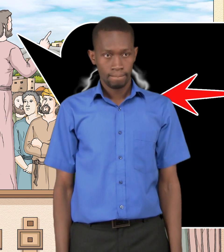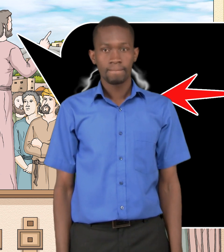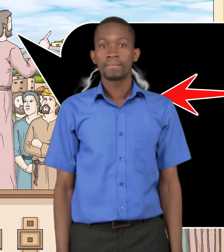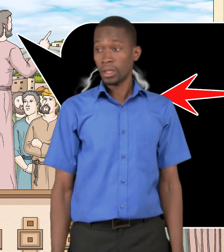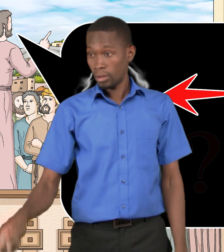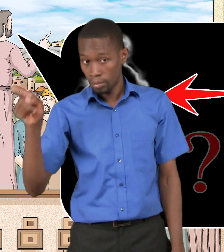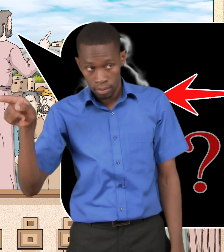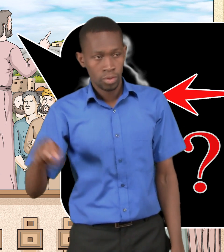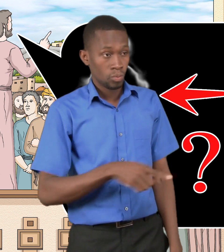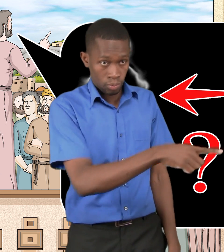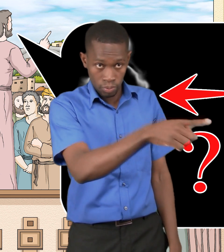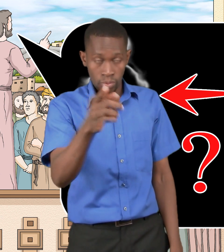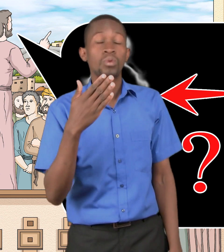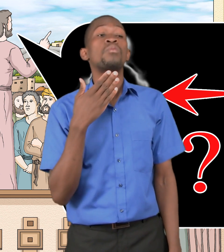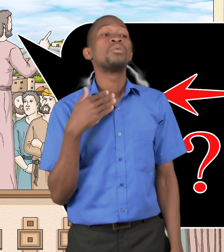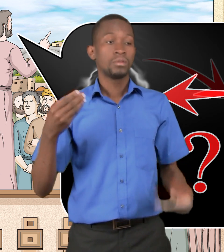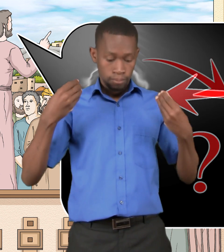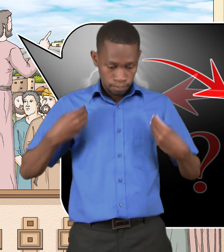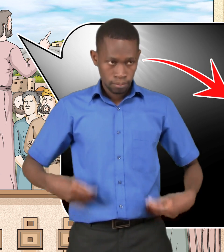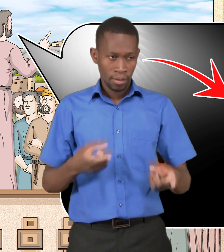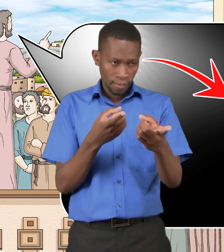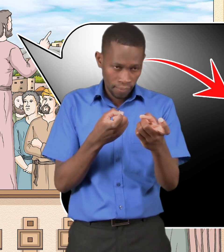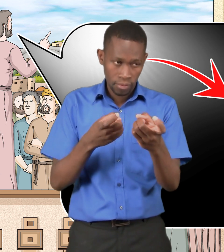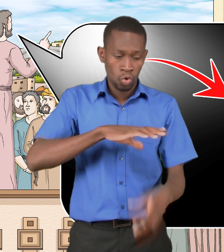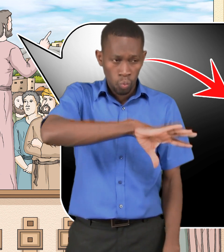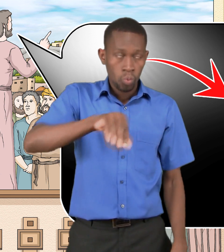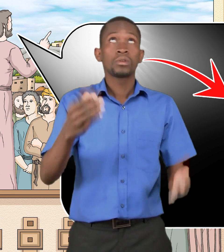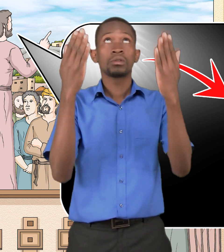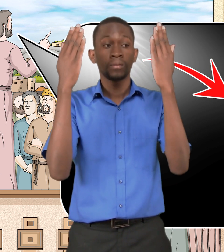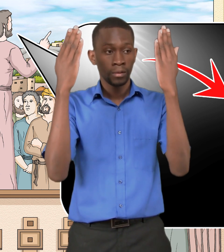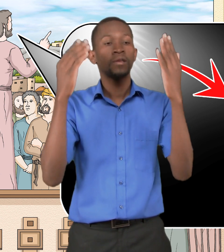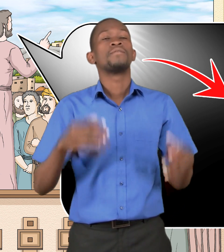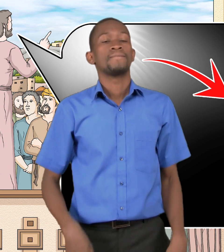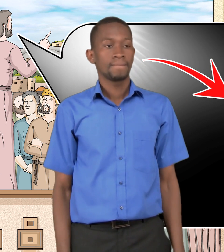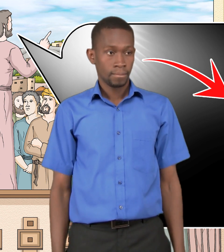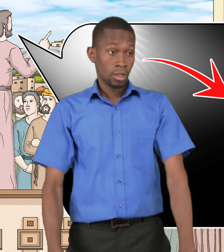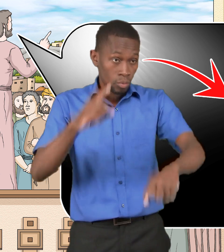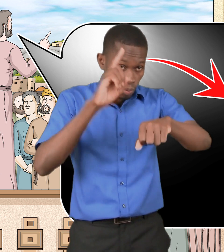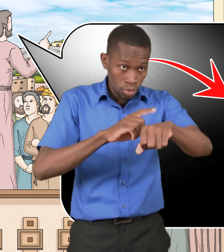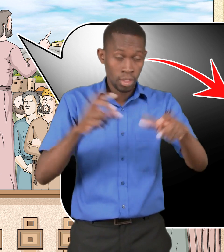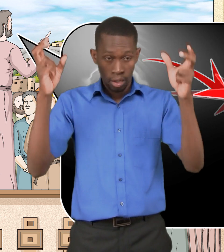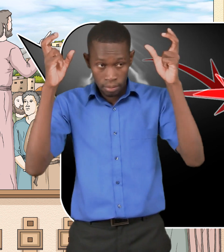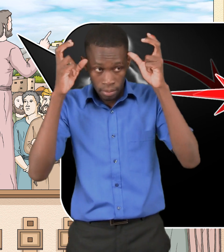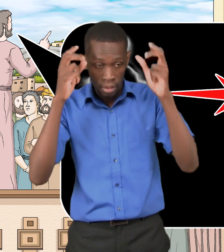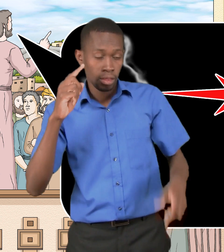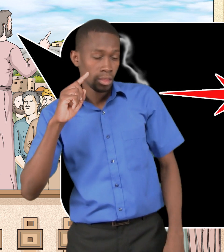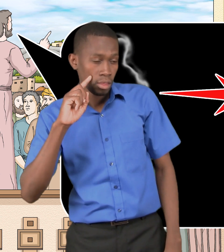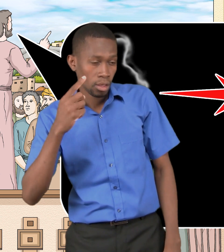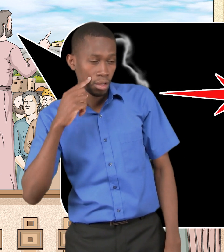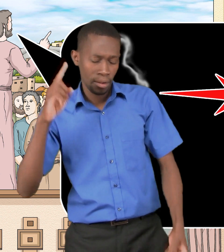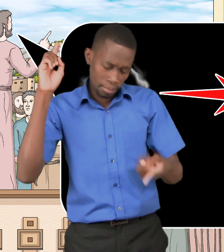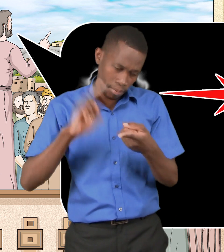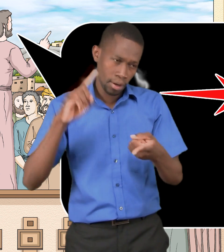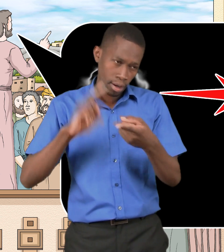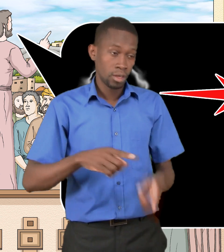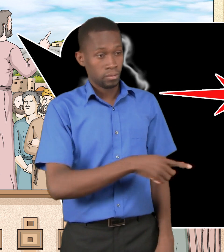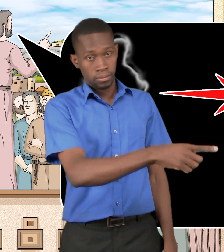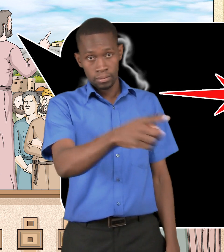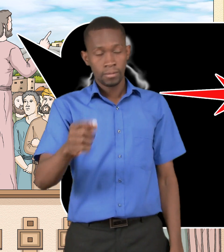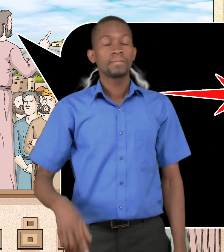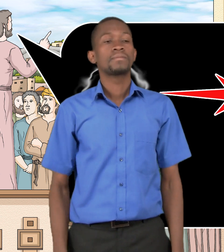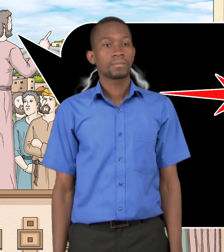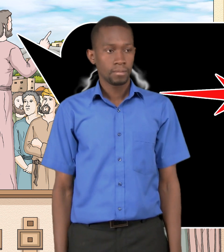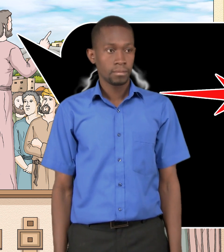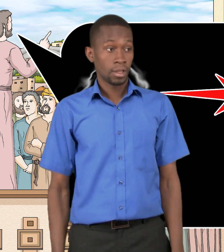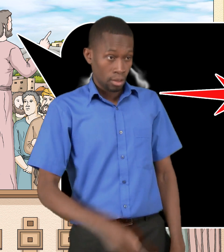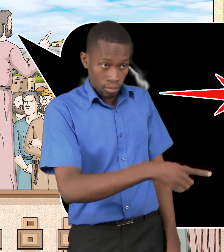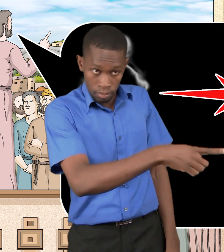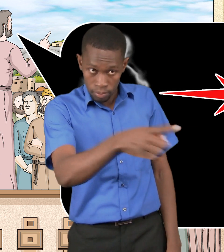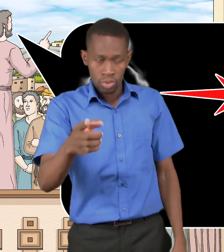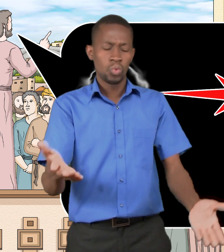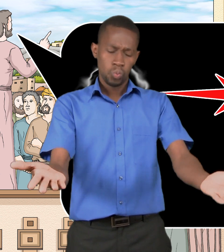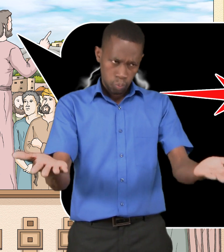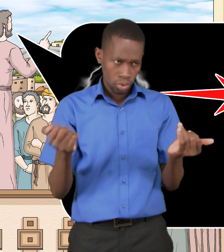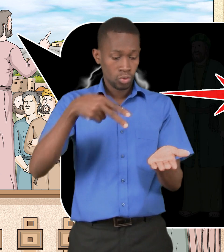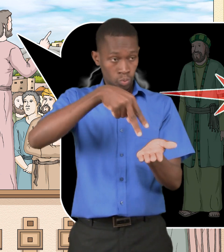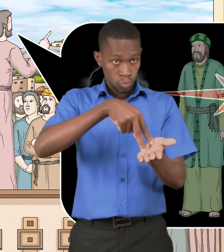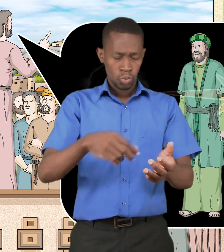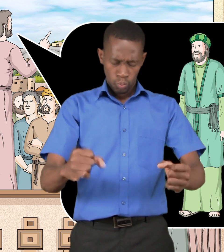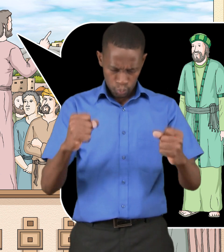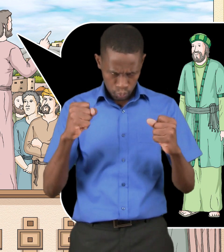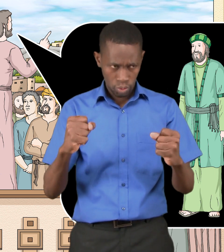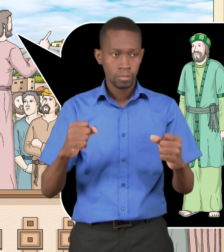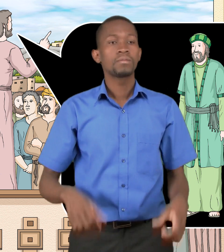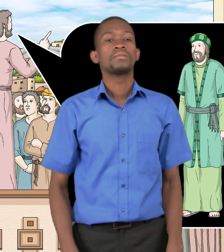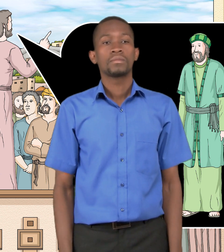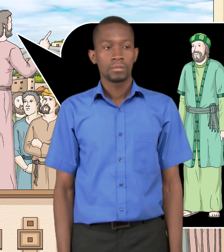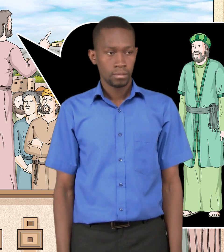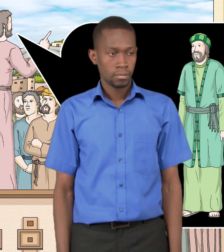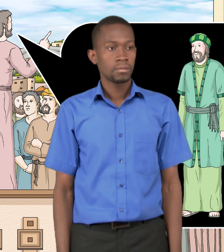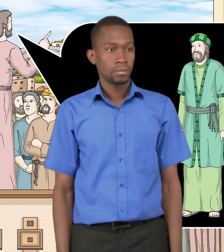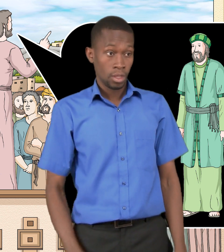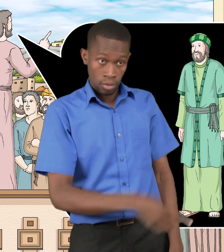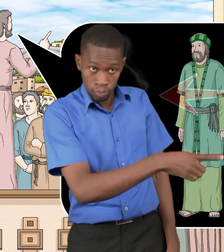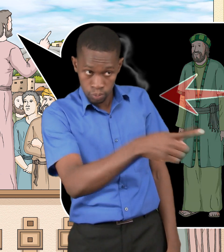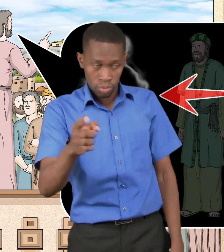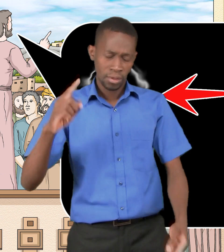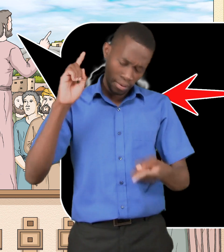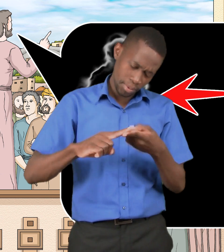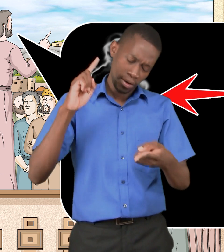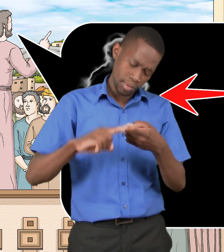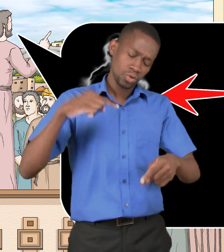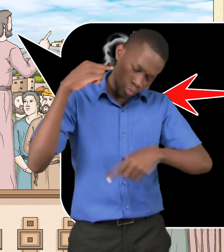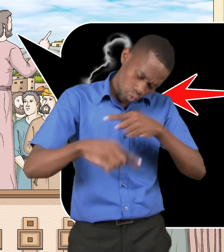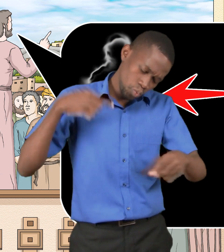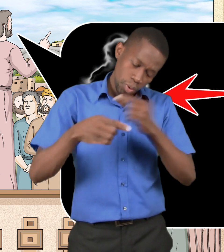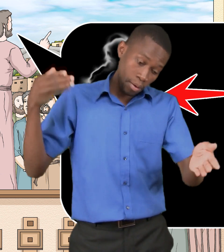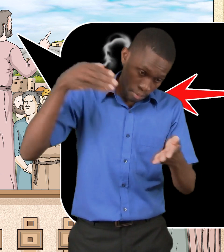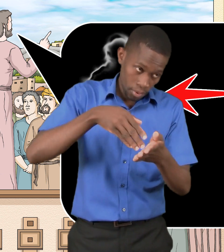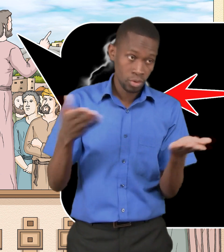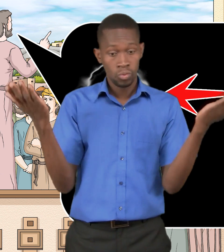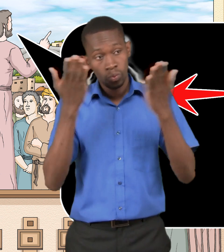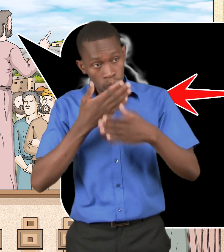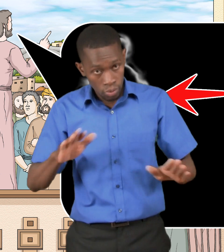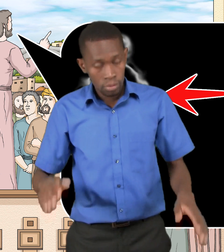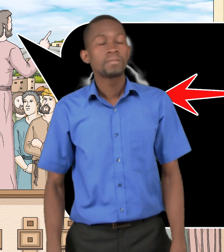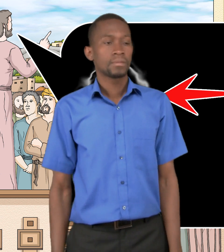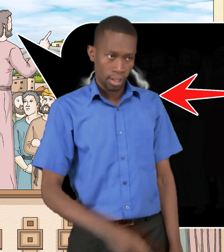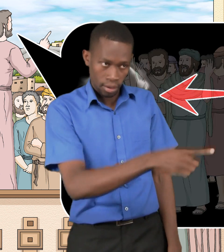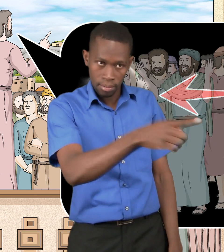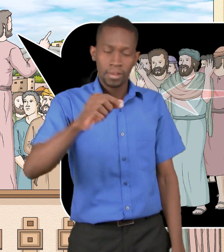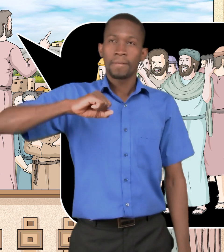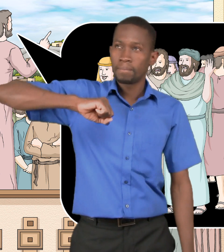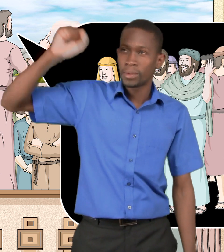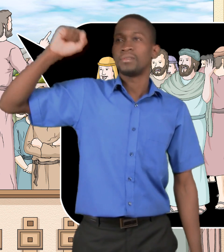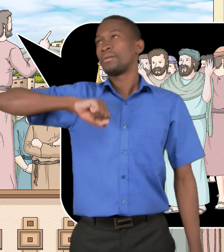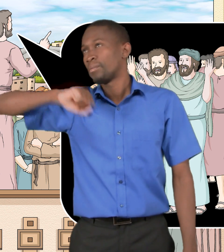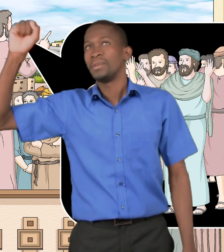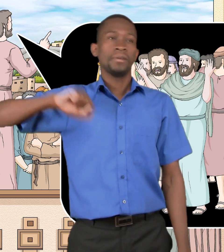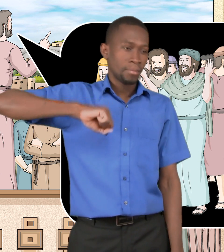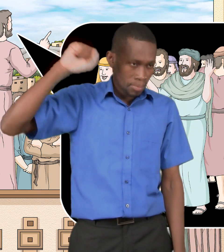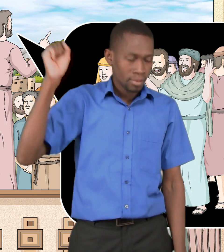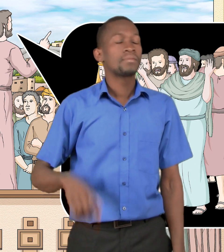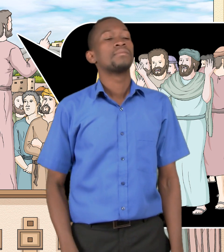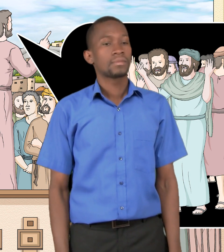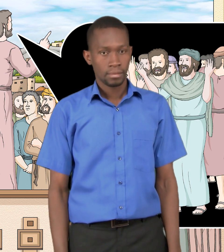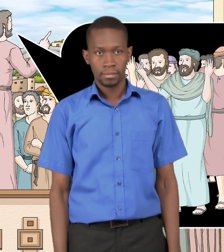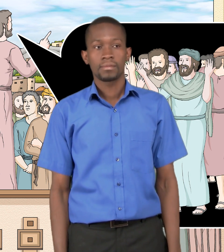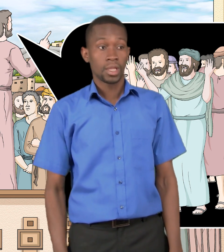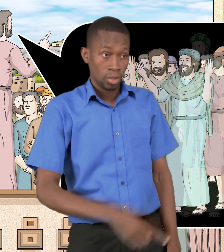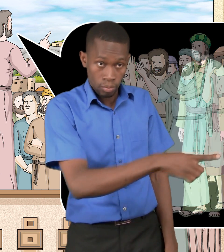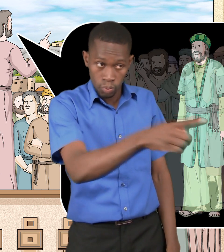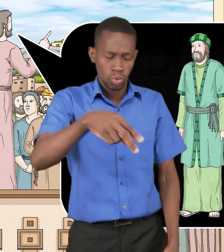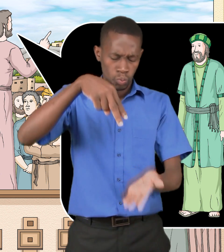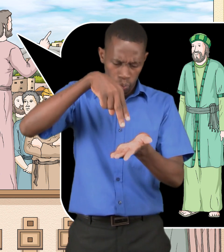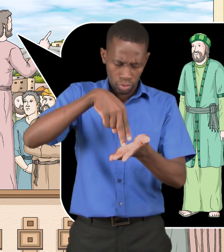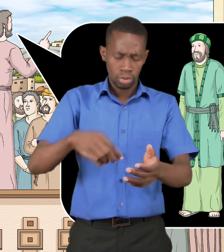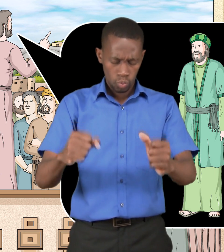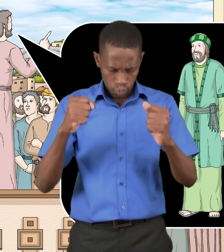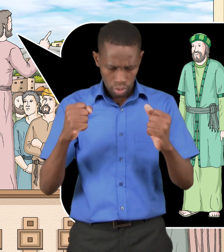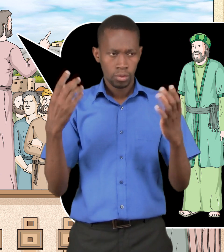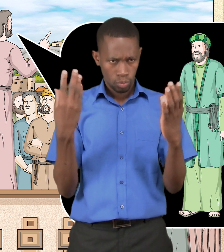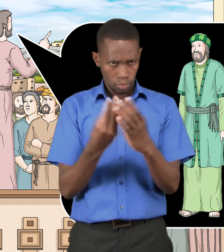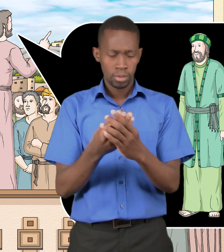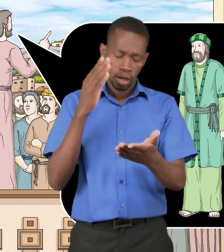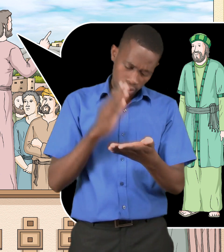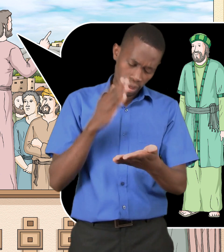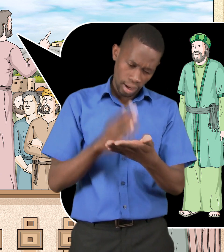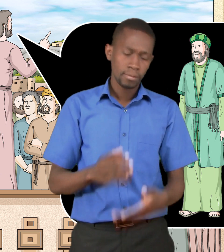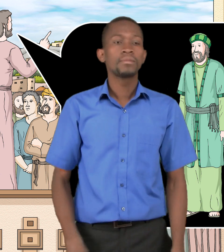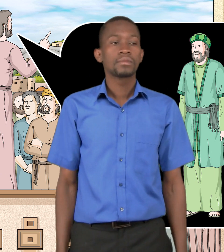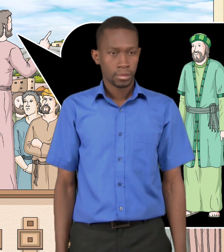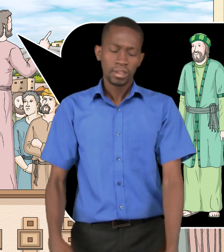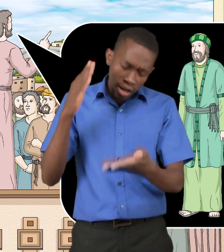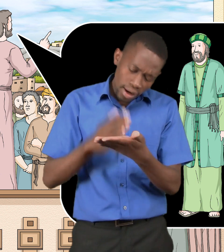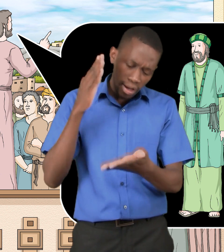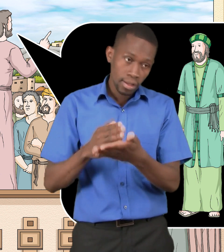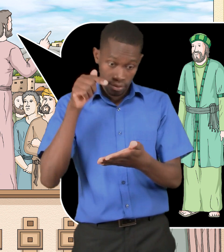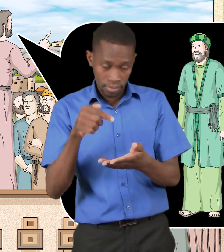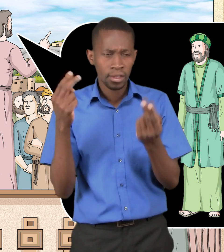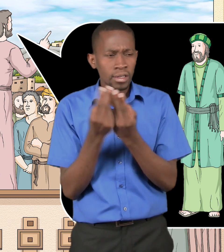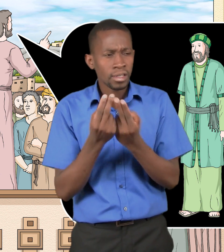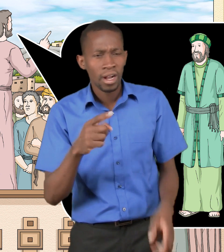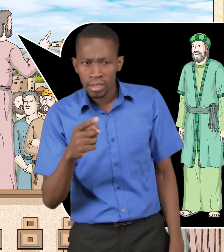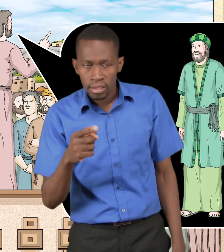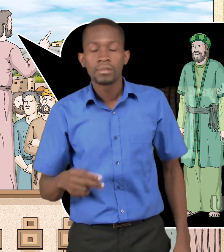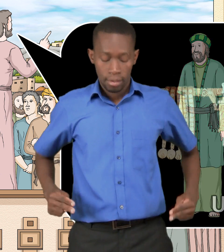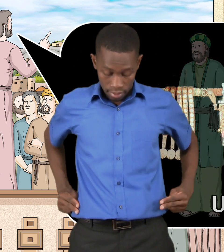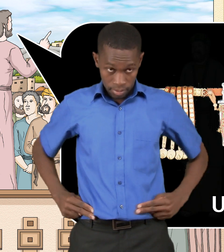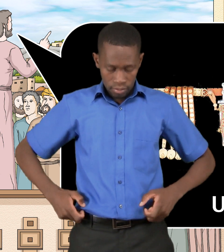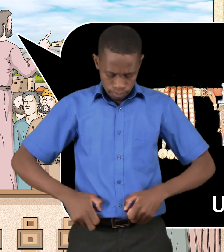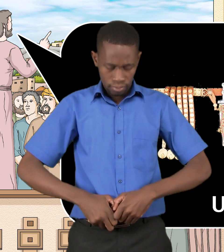Therefore take up the full armor of God, so that when the day of evil comes, you will be able to stand your ground, and having done everything, to stand.